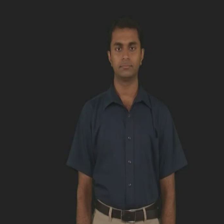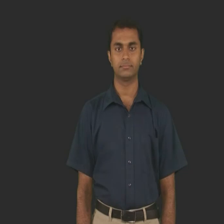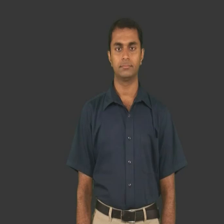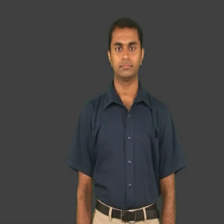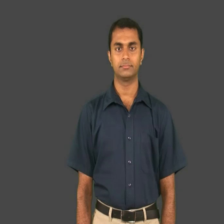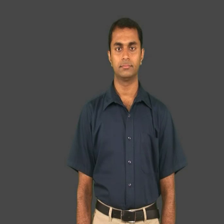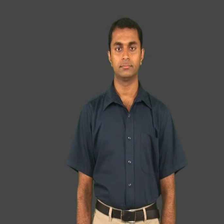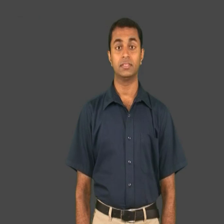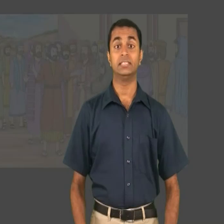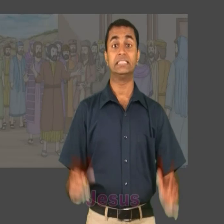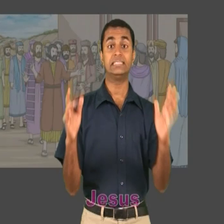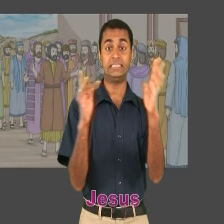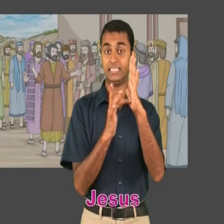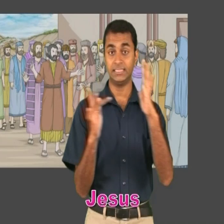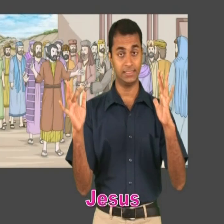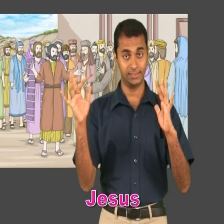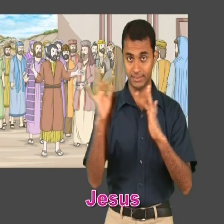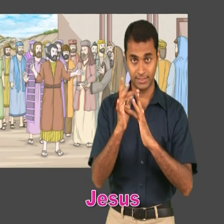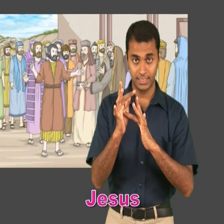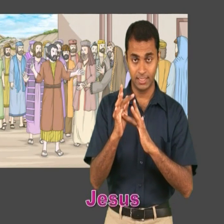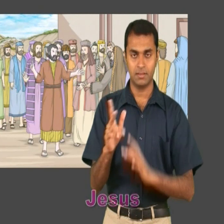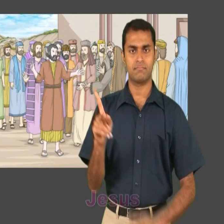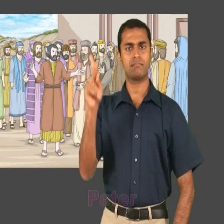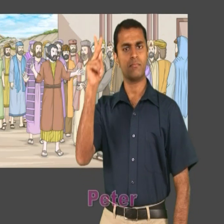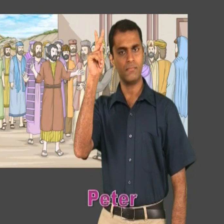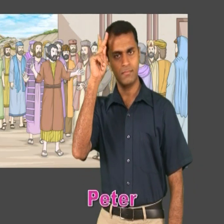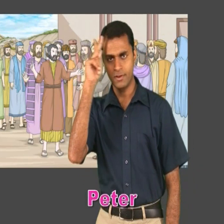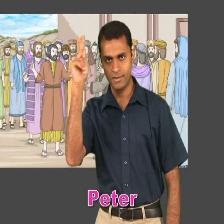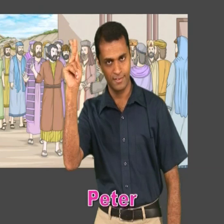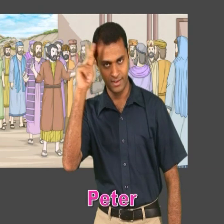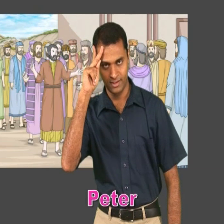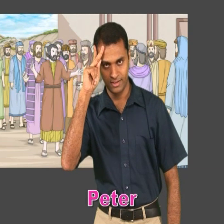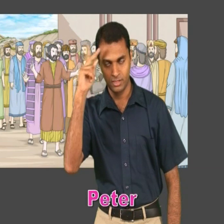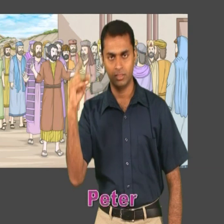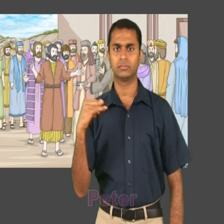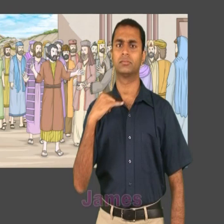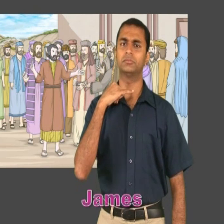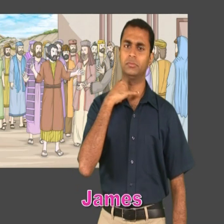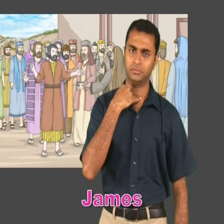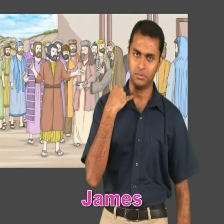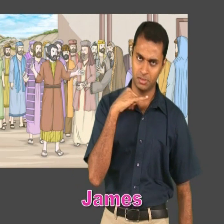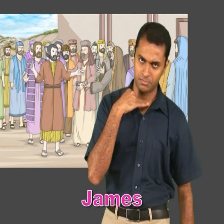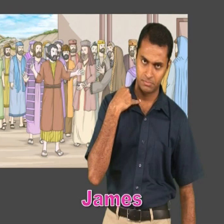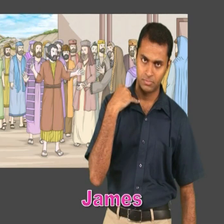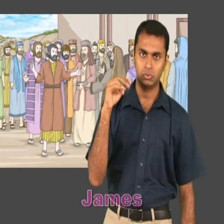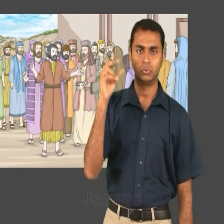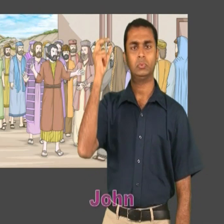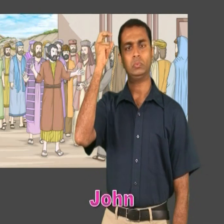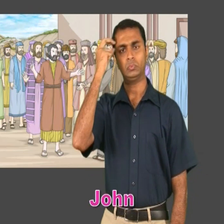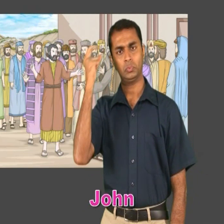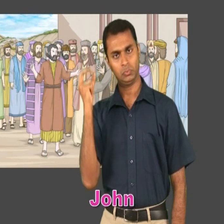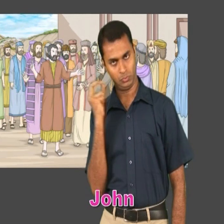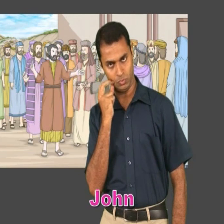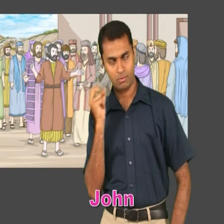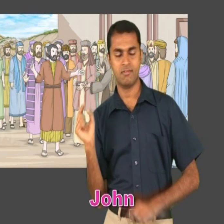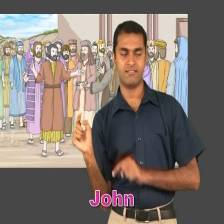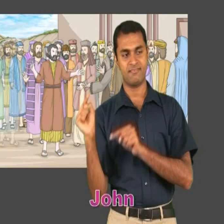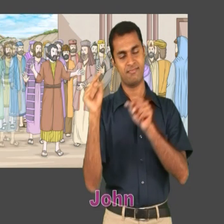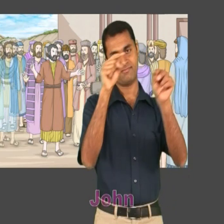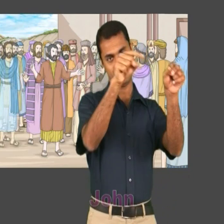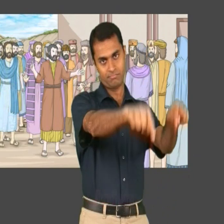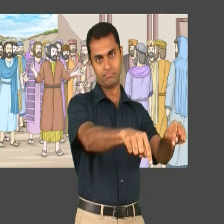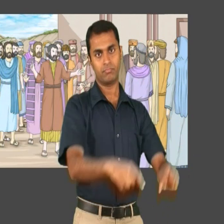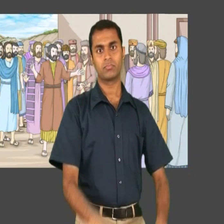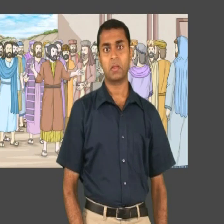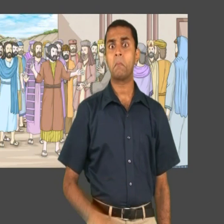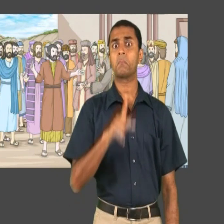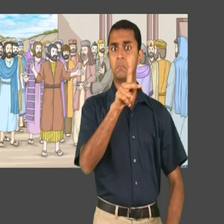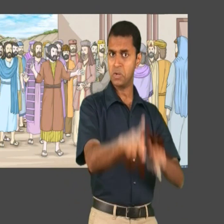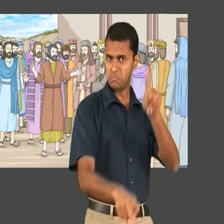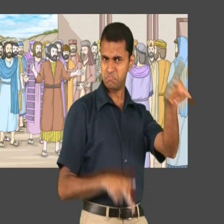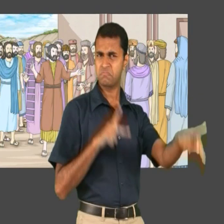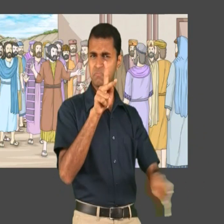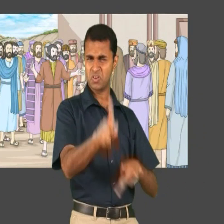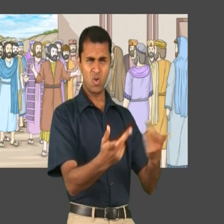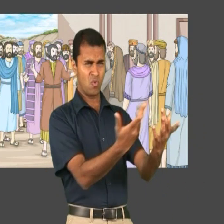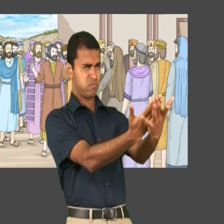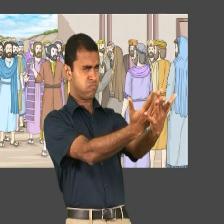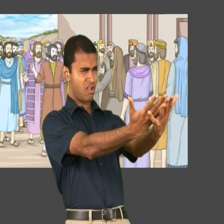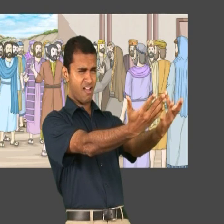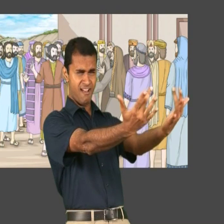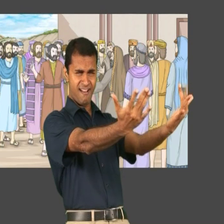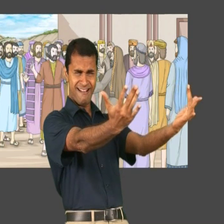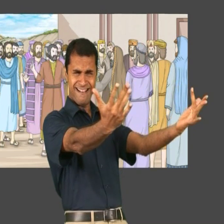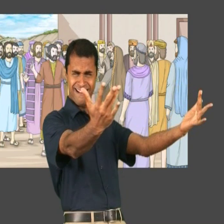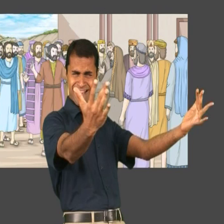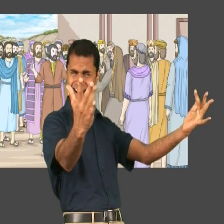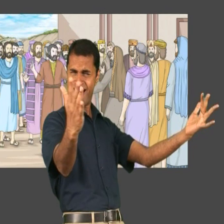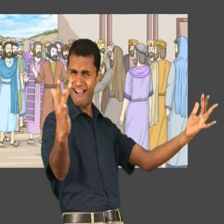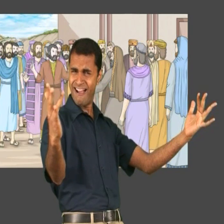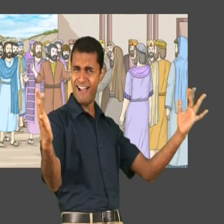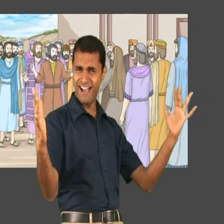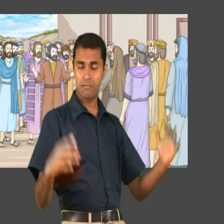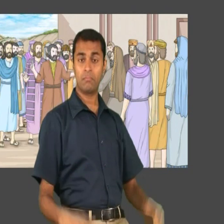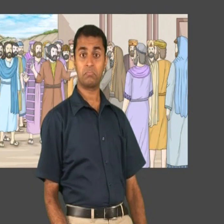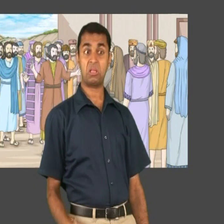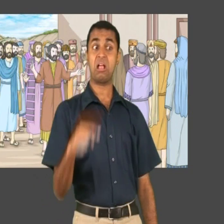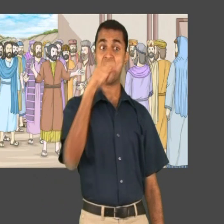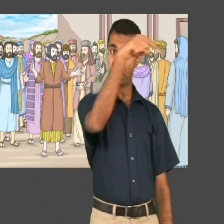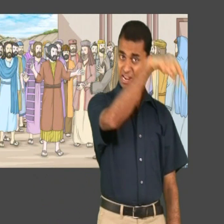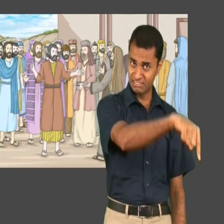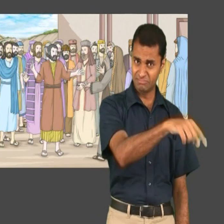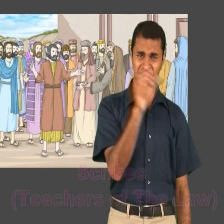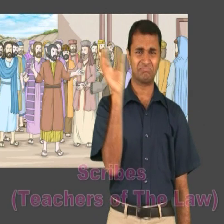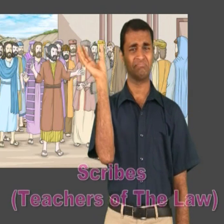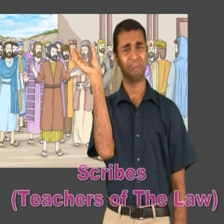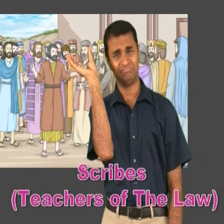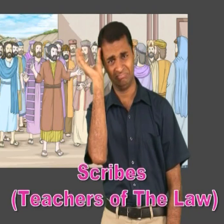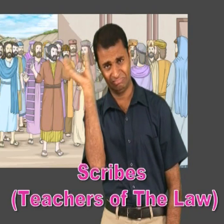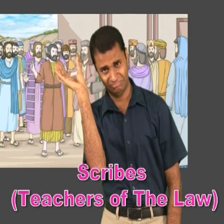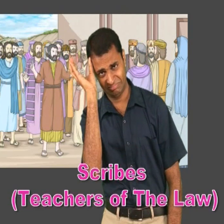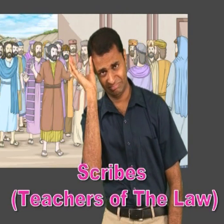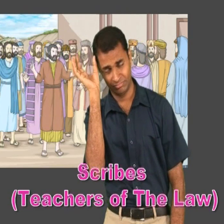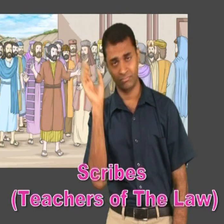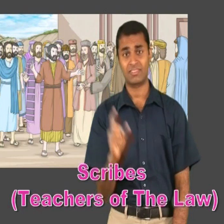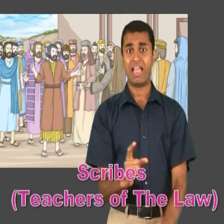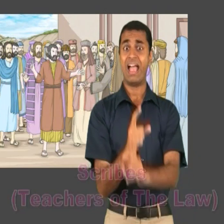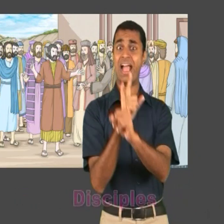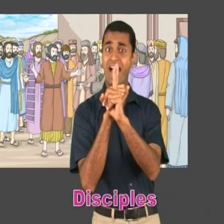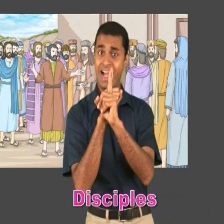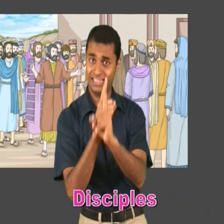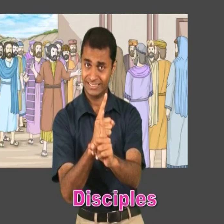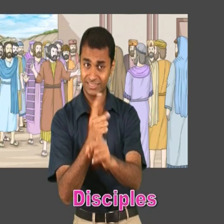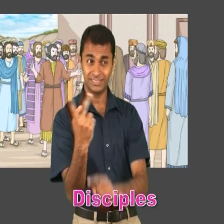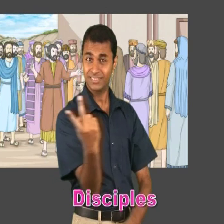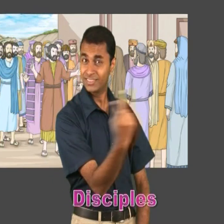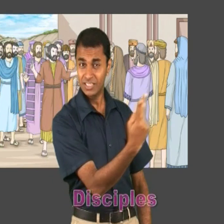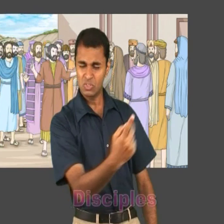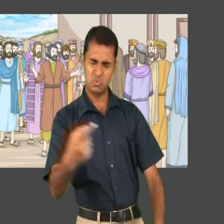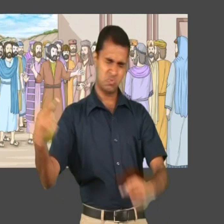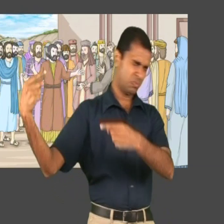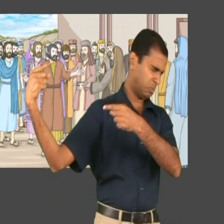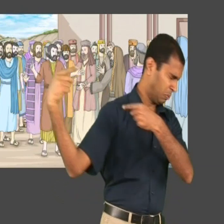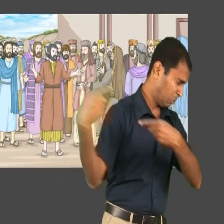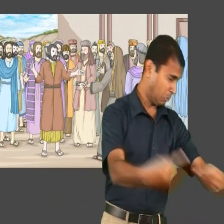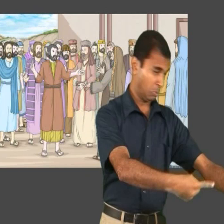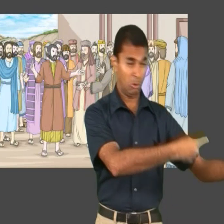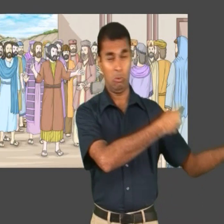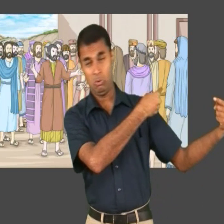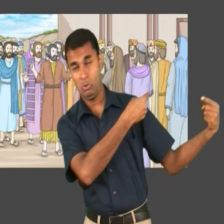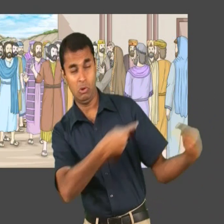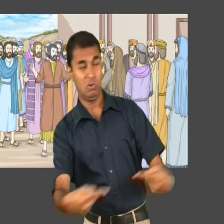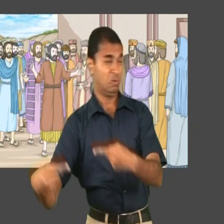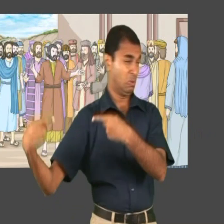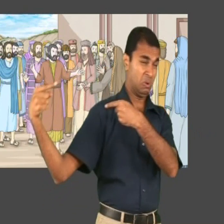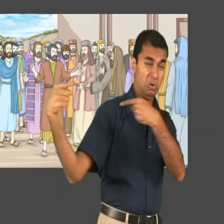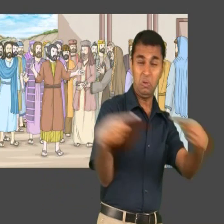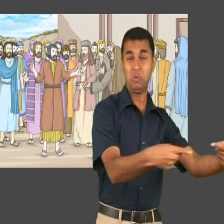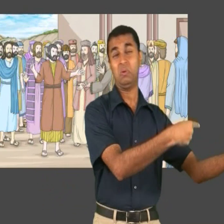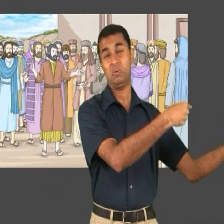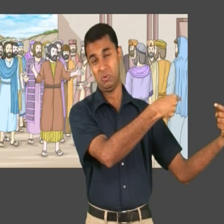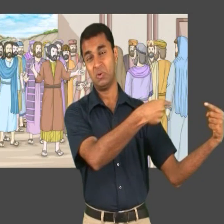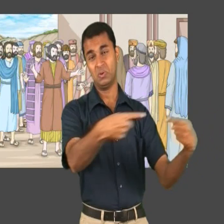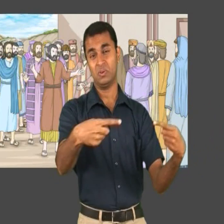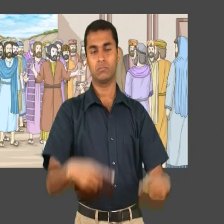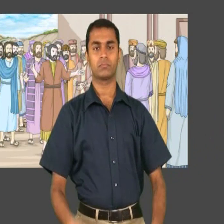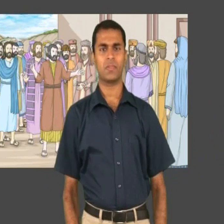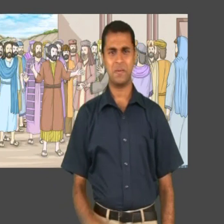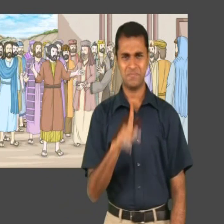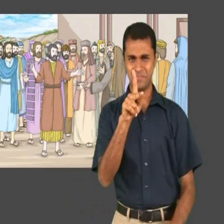When they returned to the other disciples, they saw a large crowd around them, and scribes arguing with them.